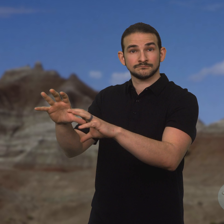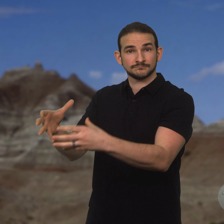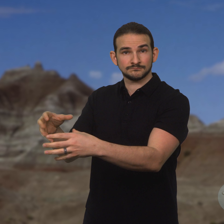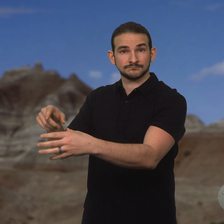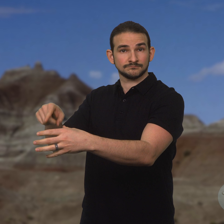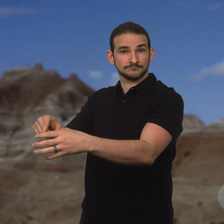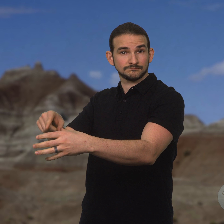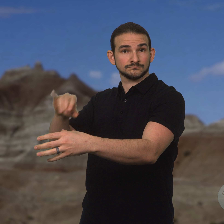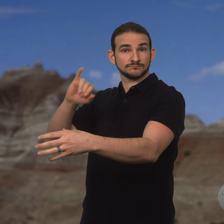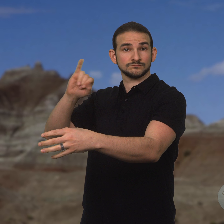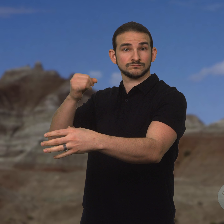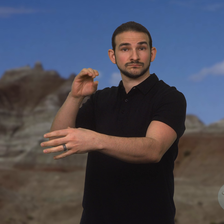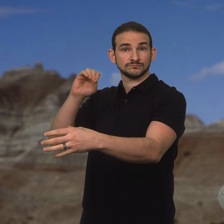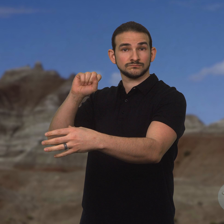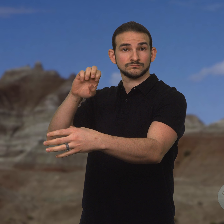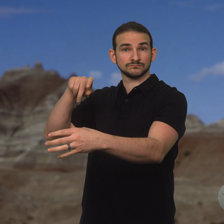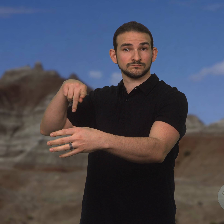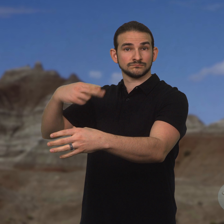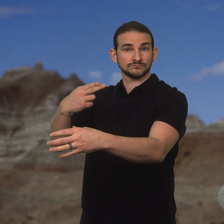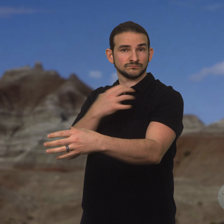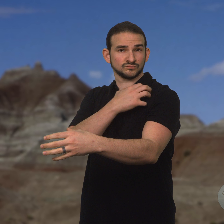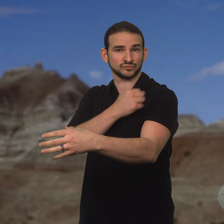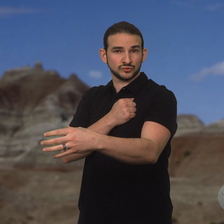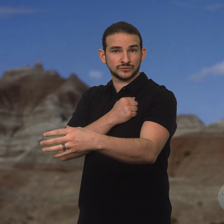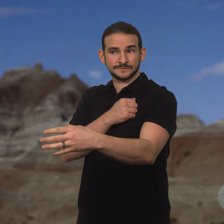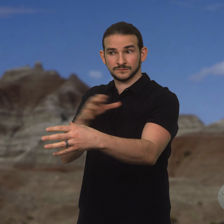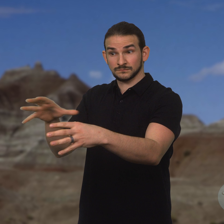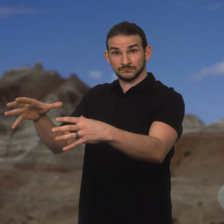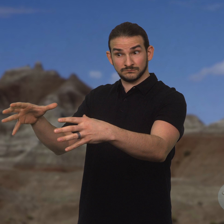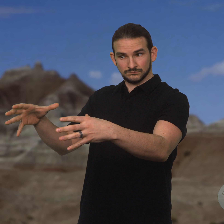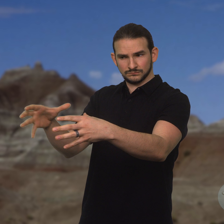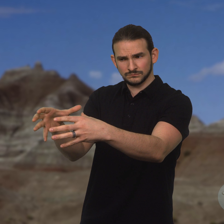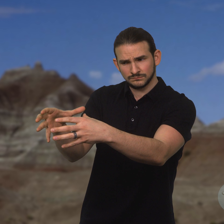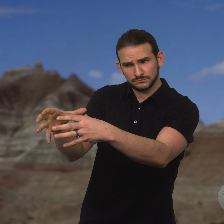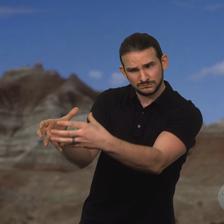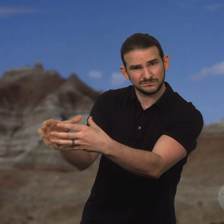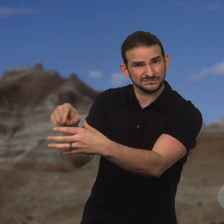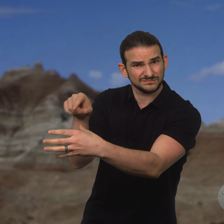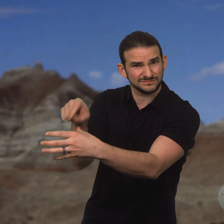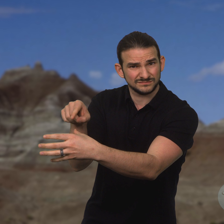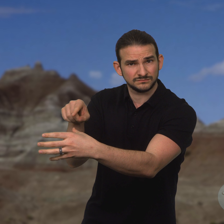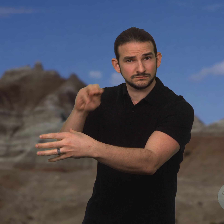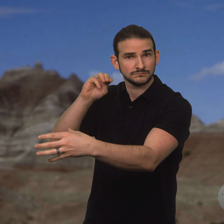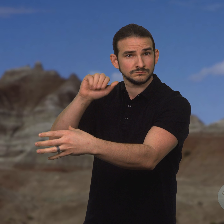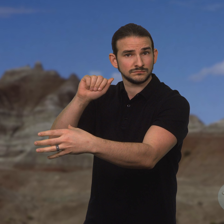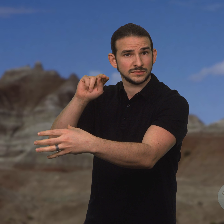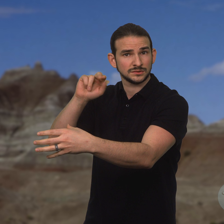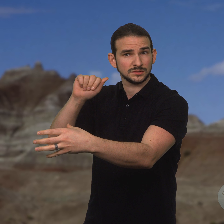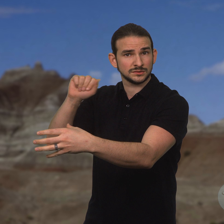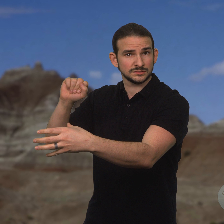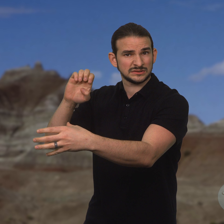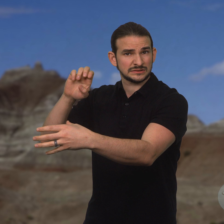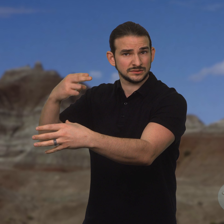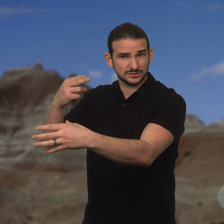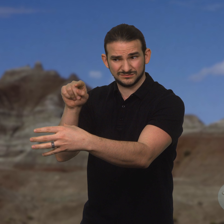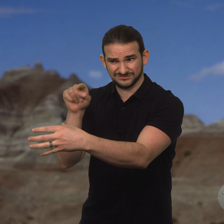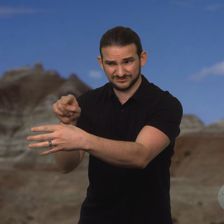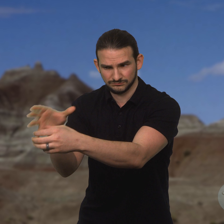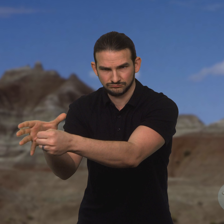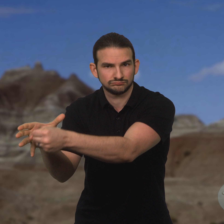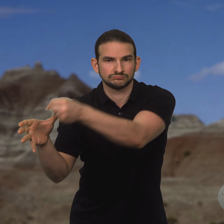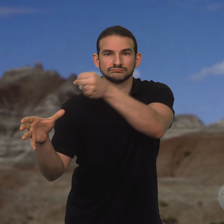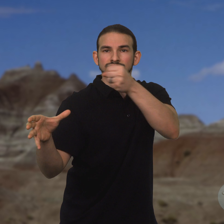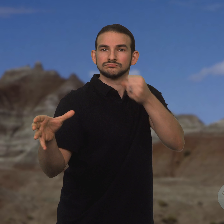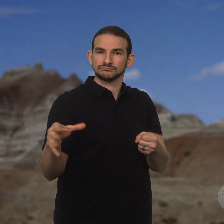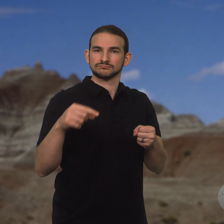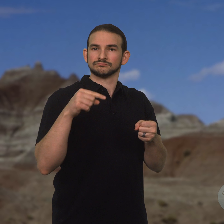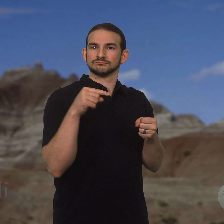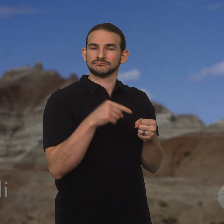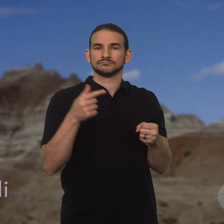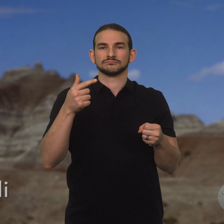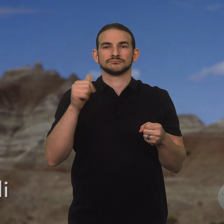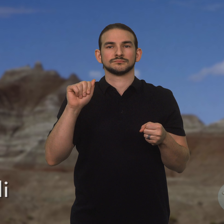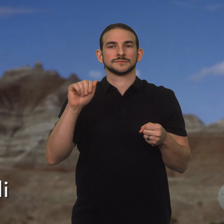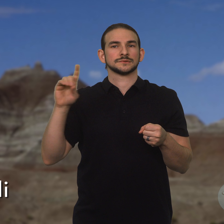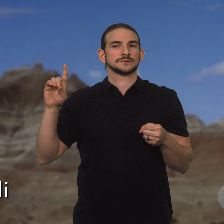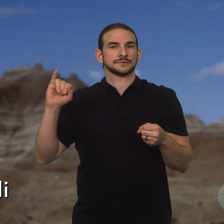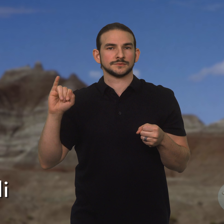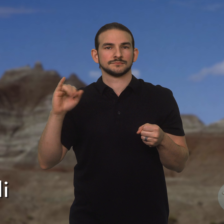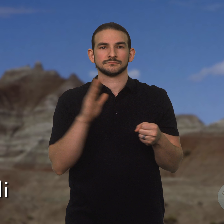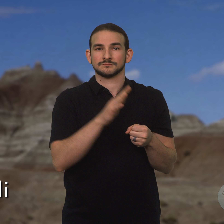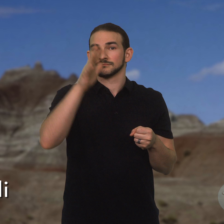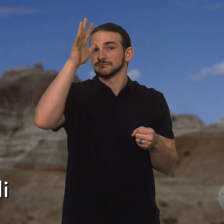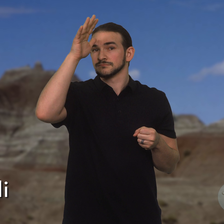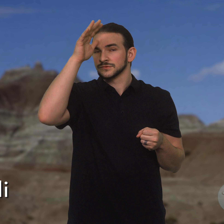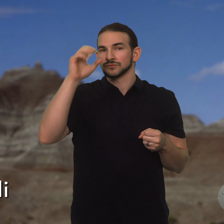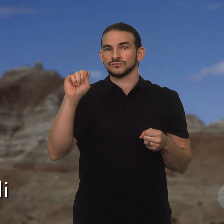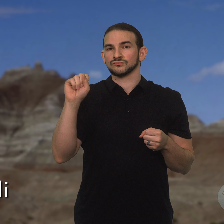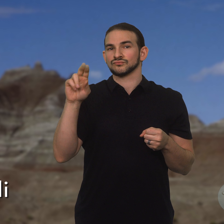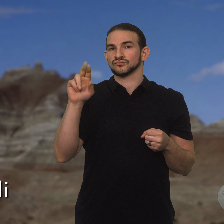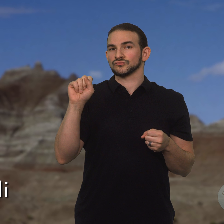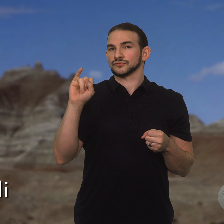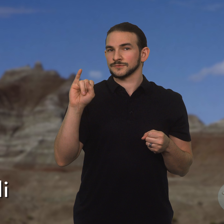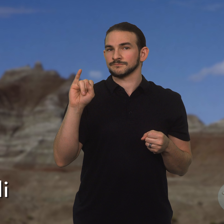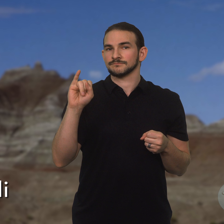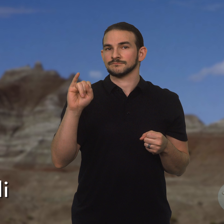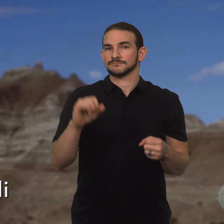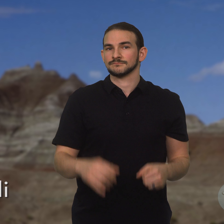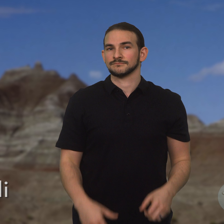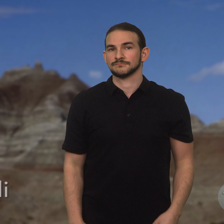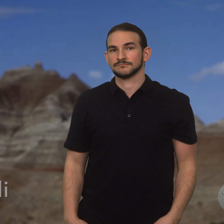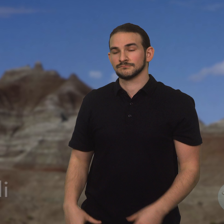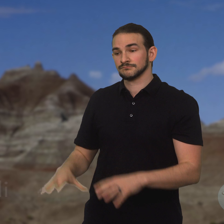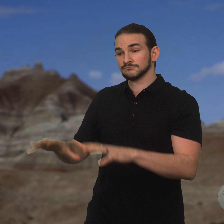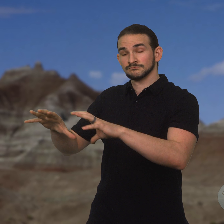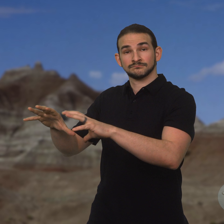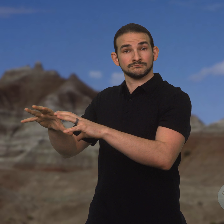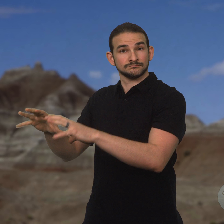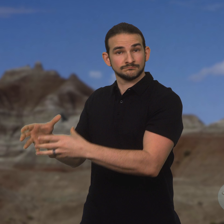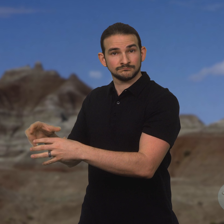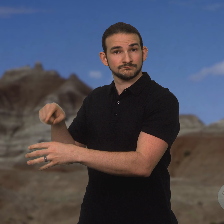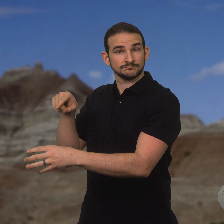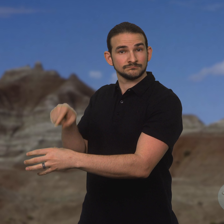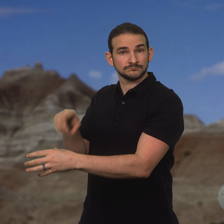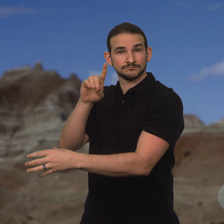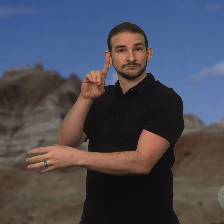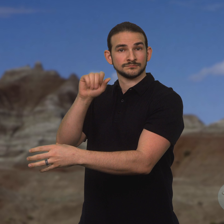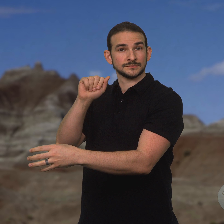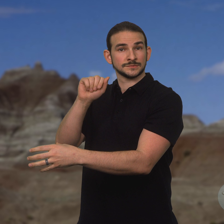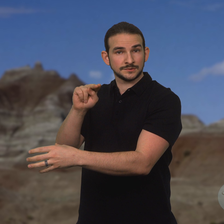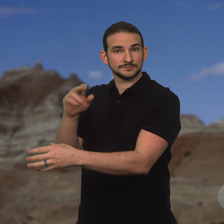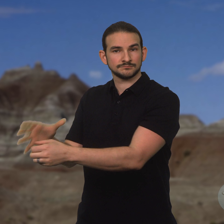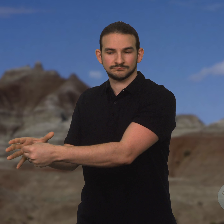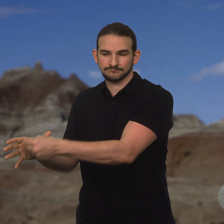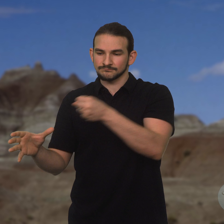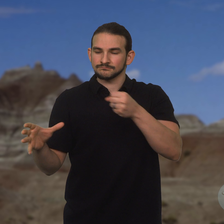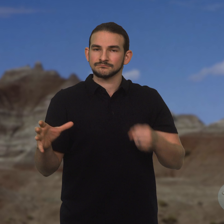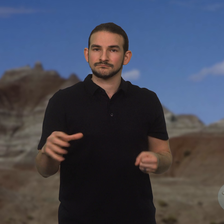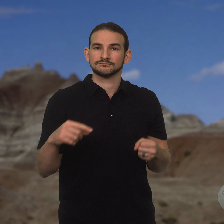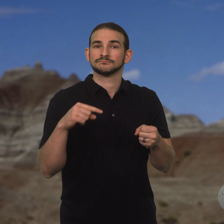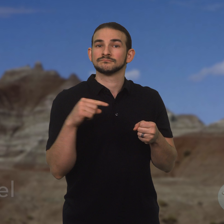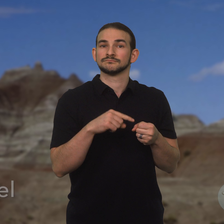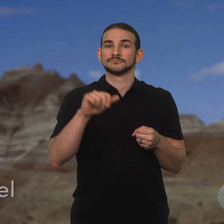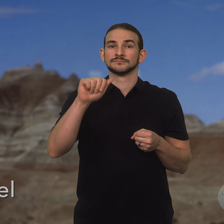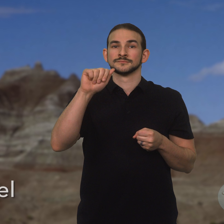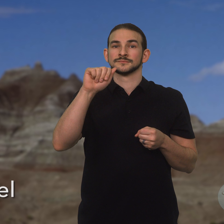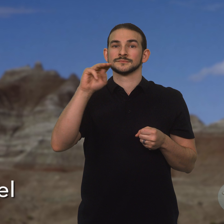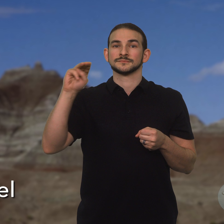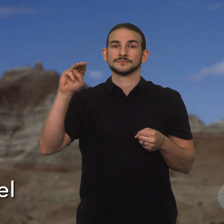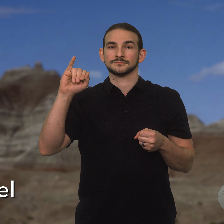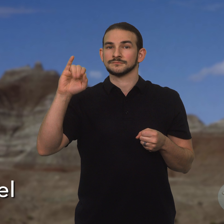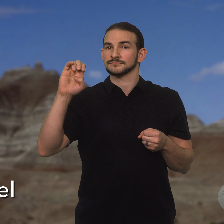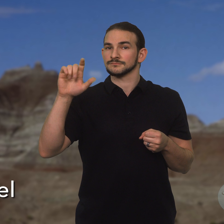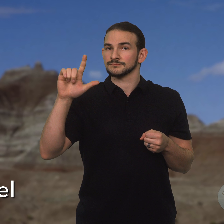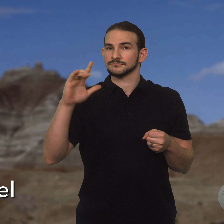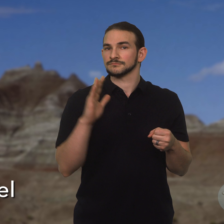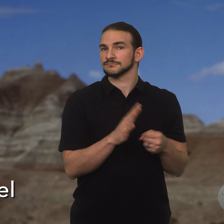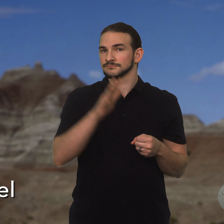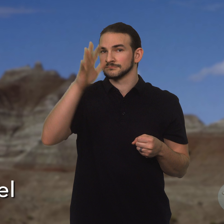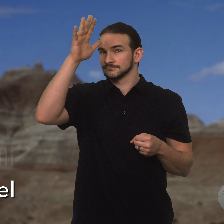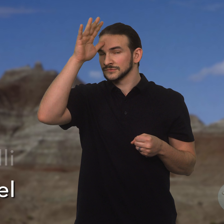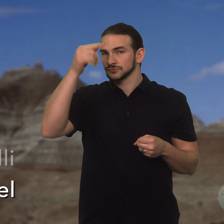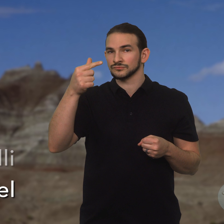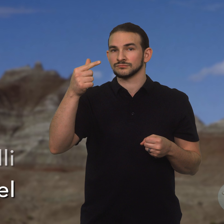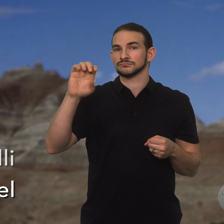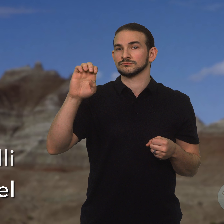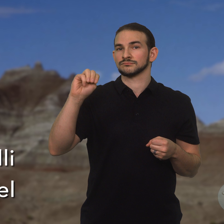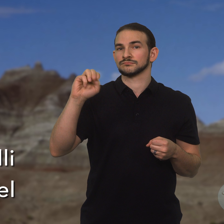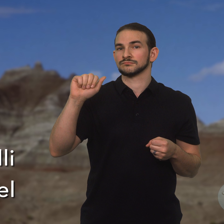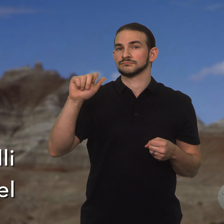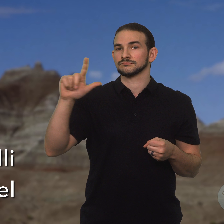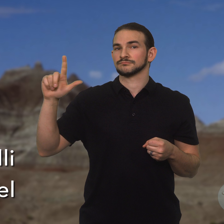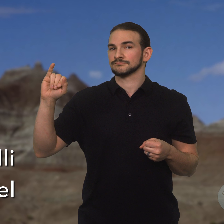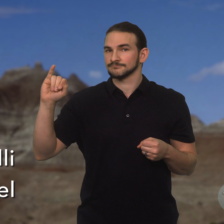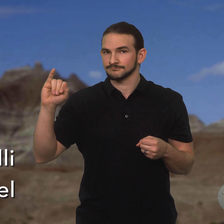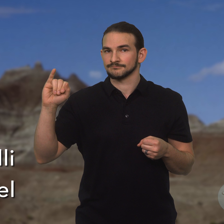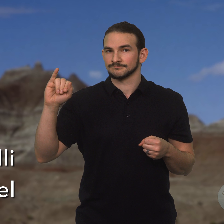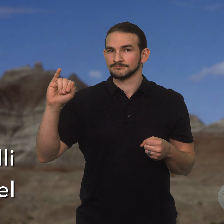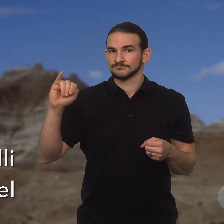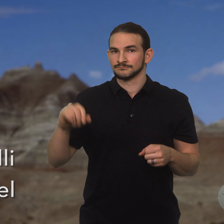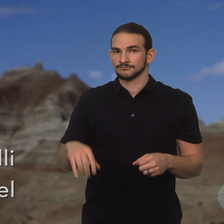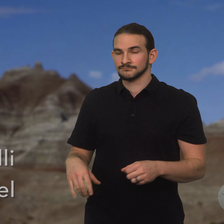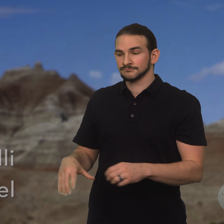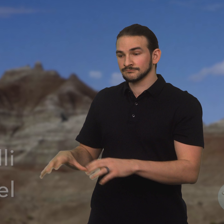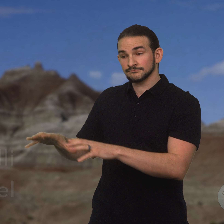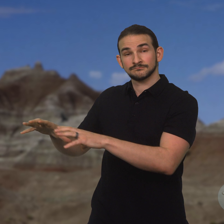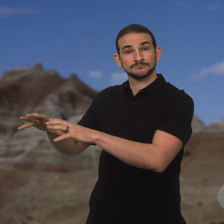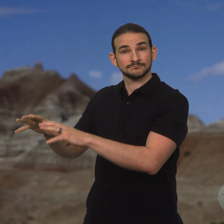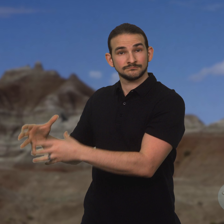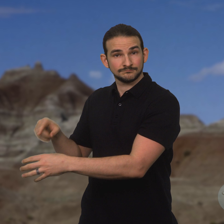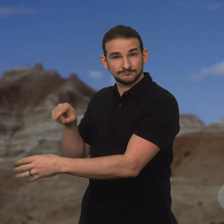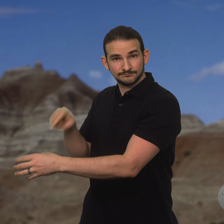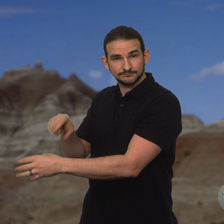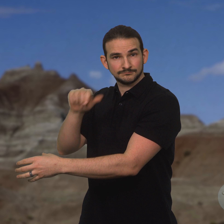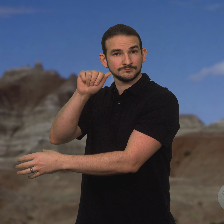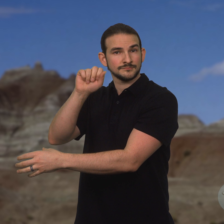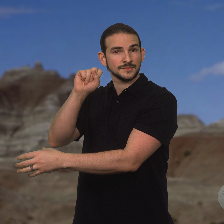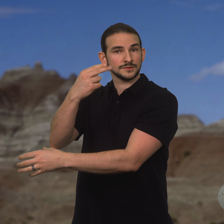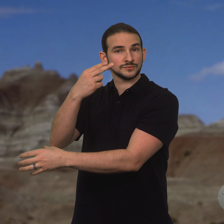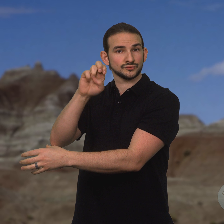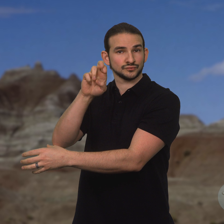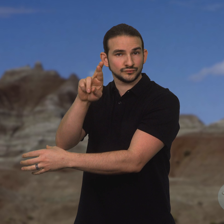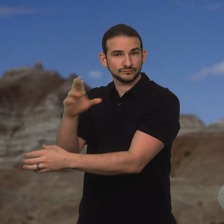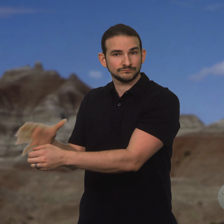from the tribe of Manasseh (a tribe of Joseph), Gaddi son of Susi; from the tribe of Dan, Ammiel son of Gemalli;